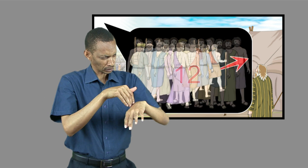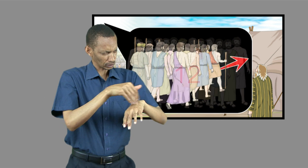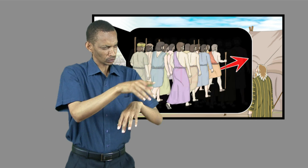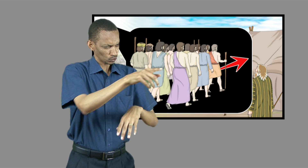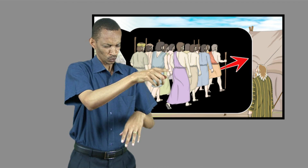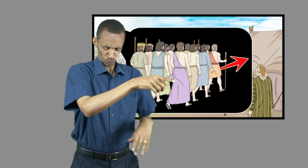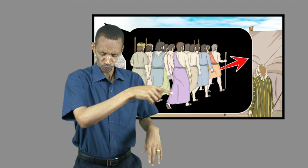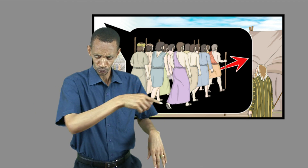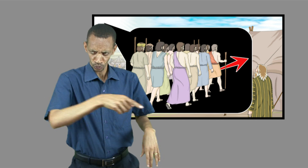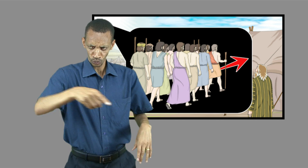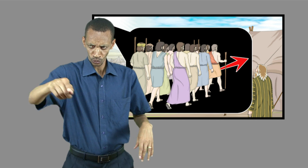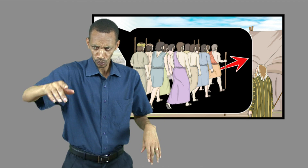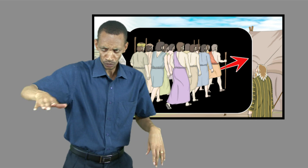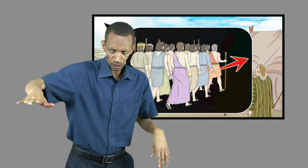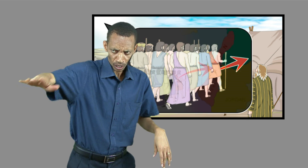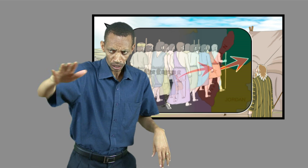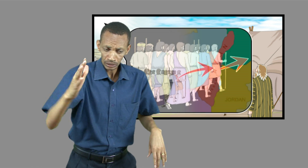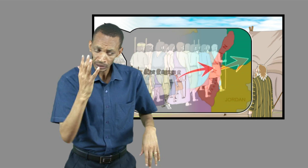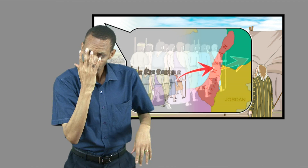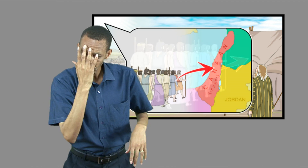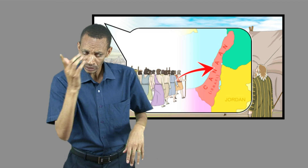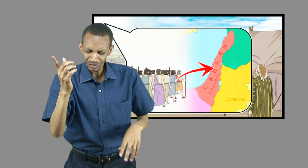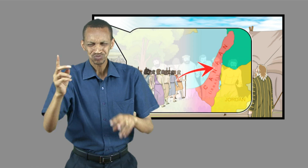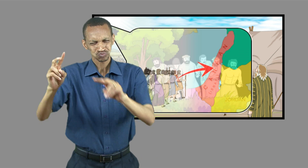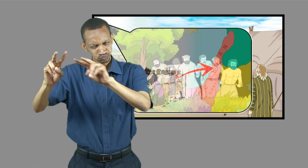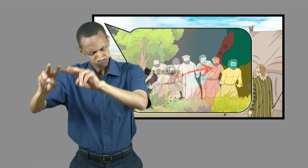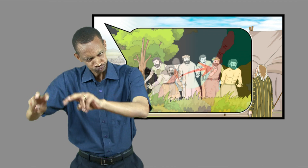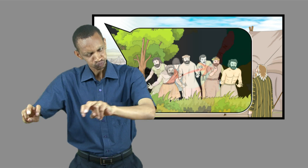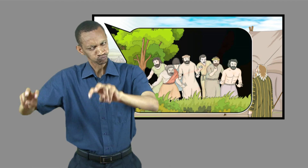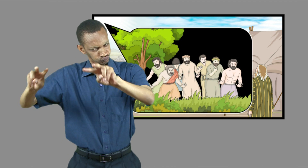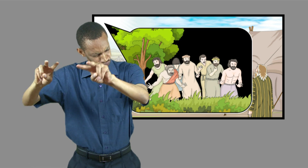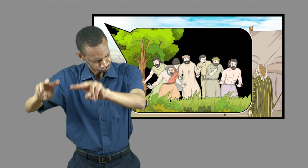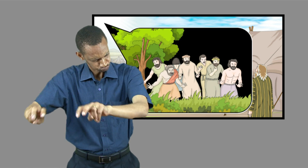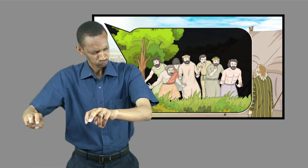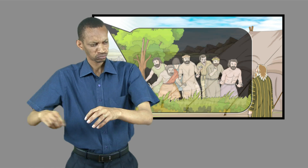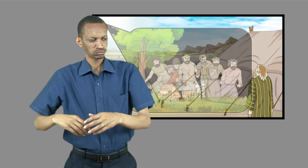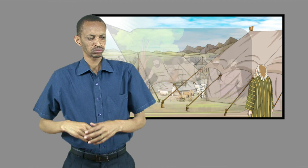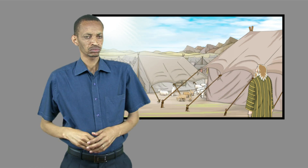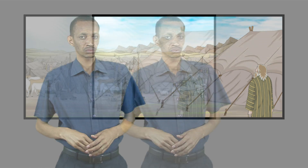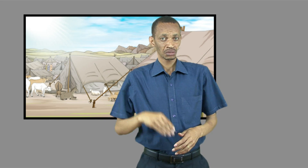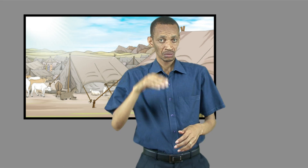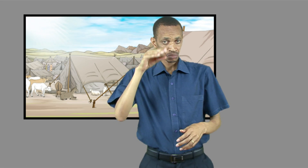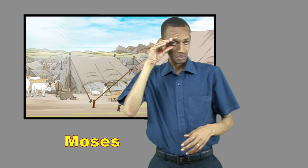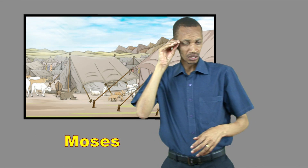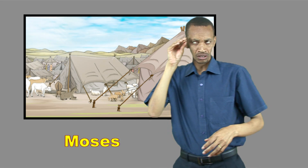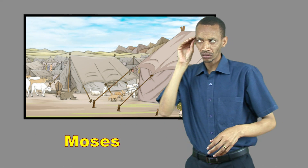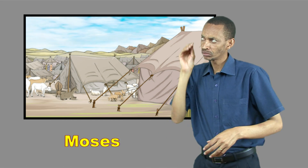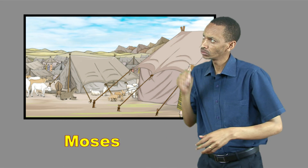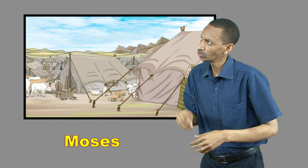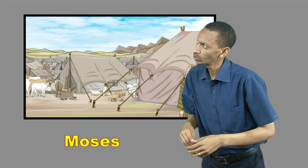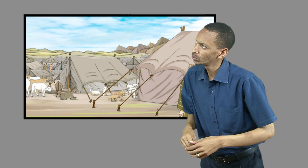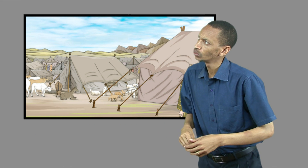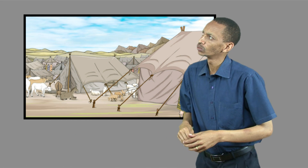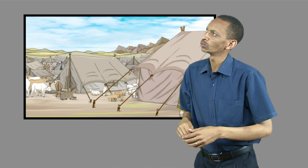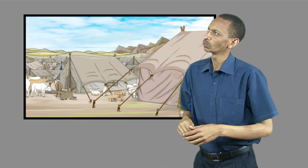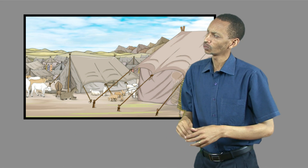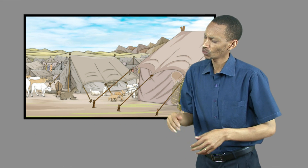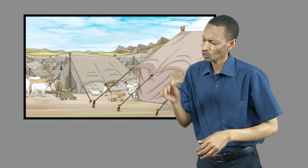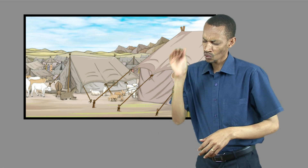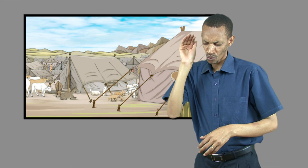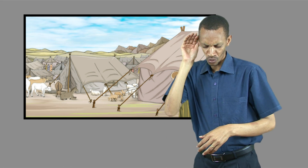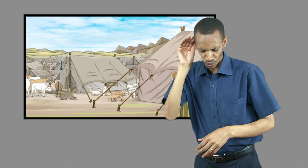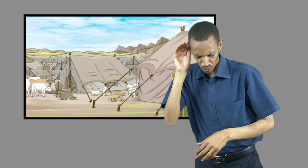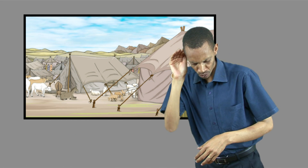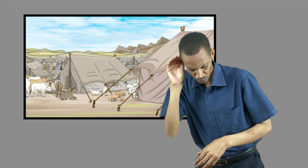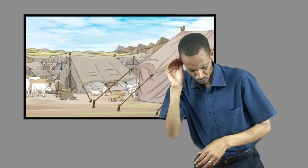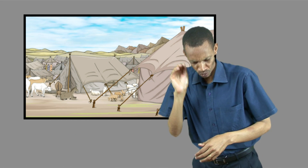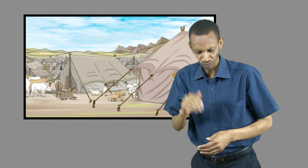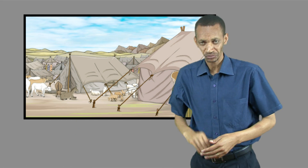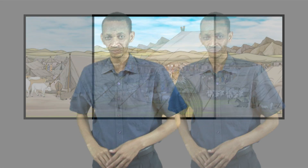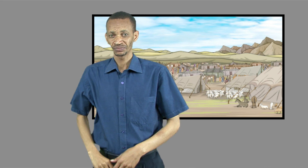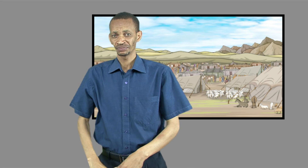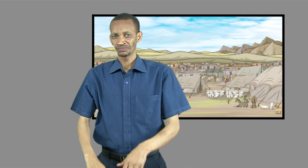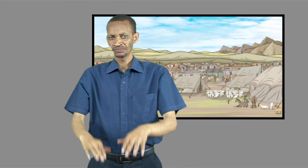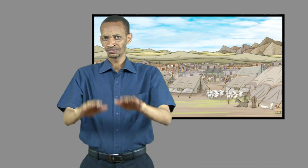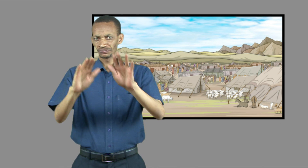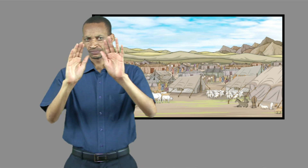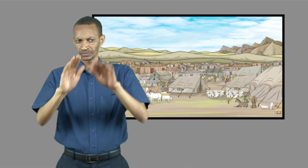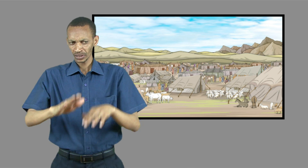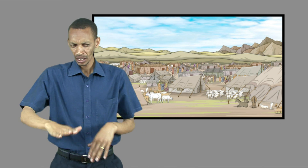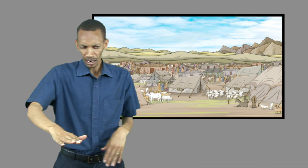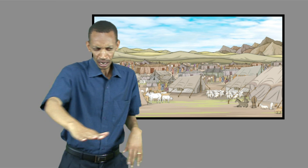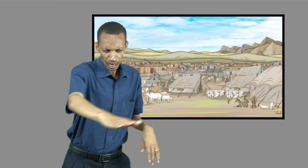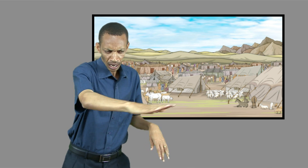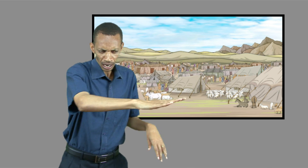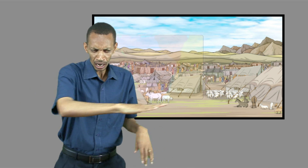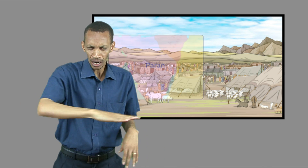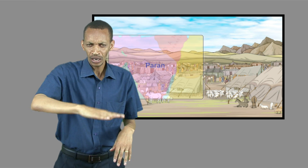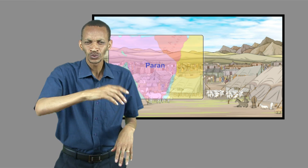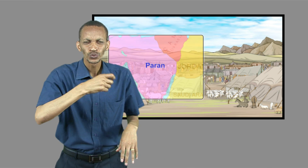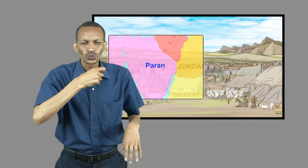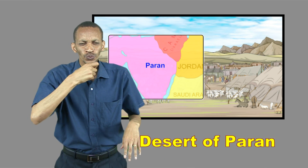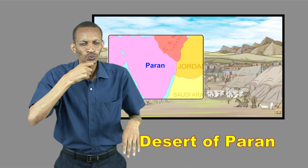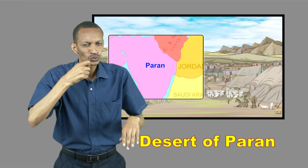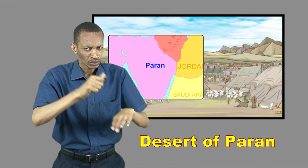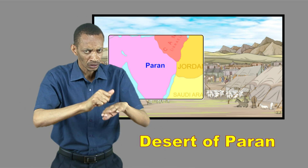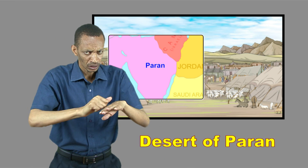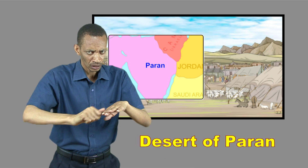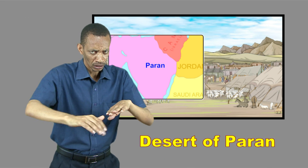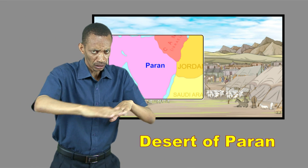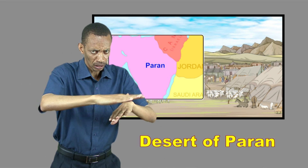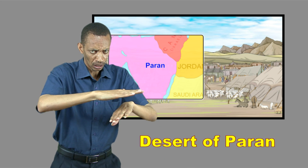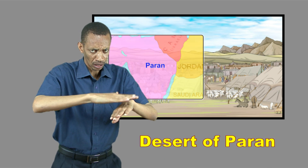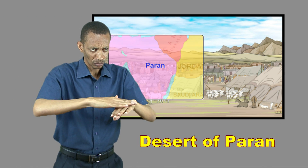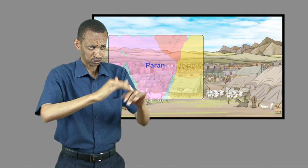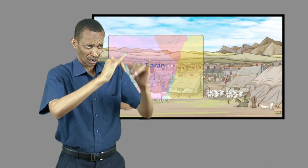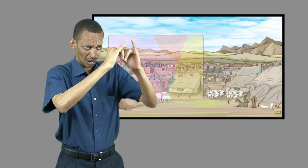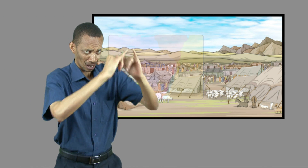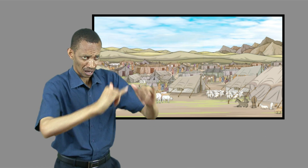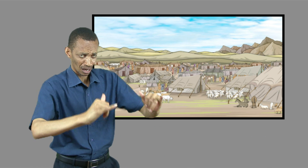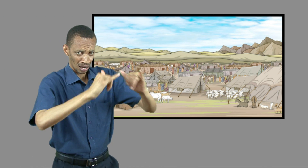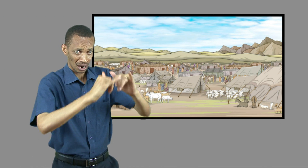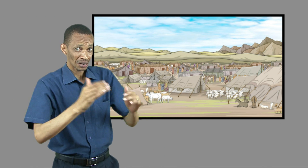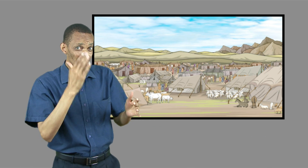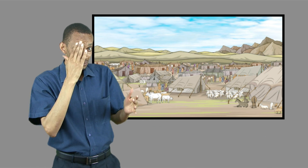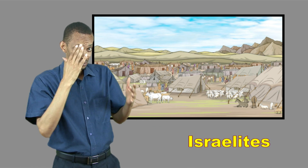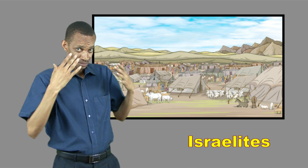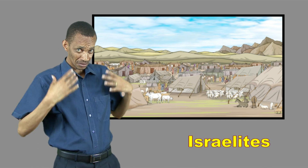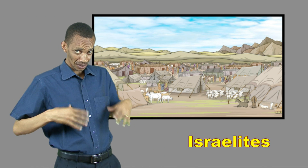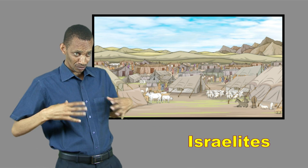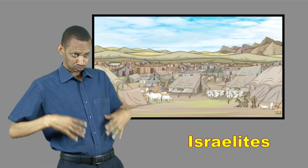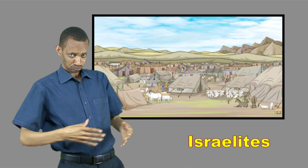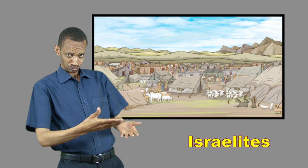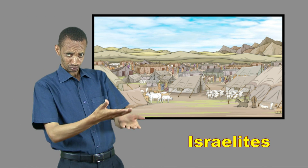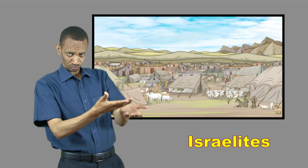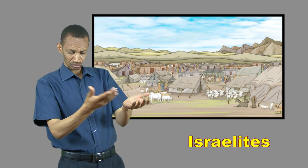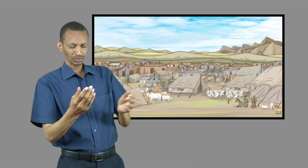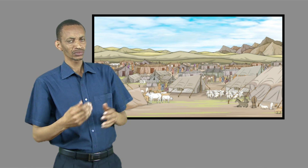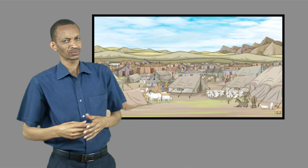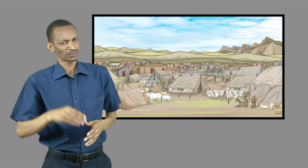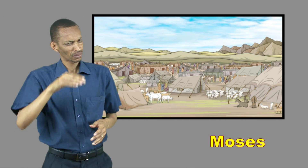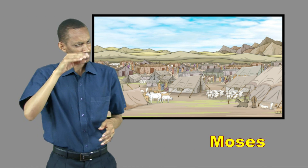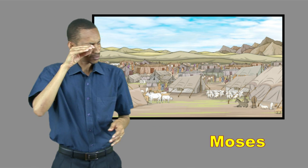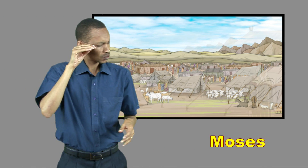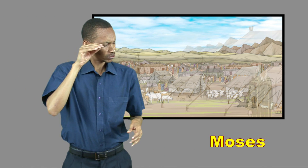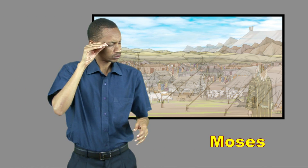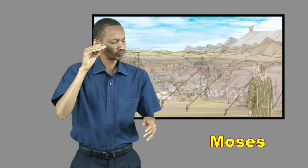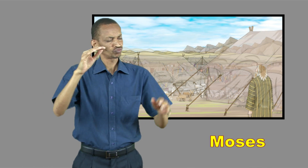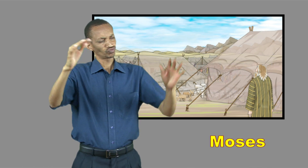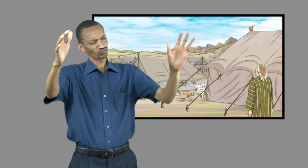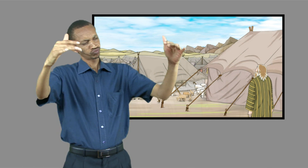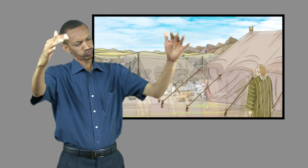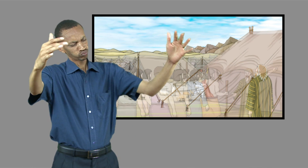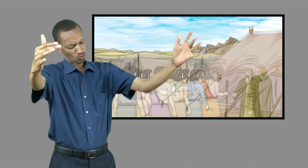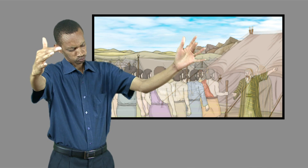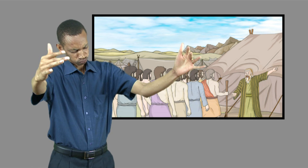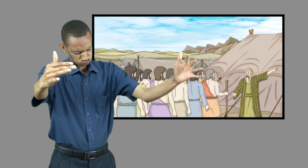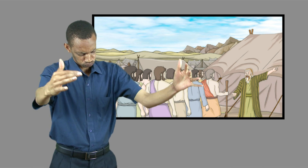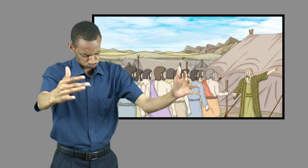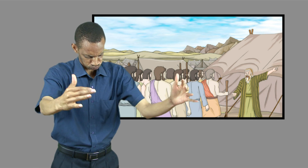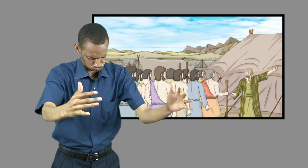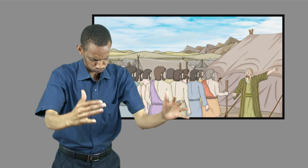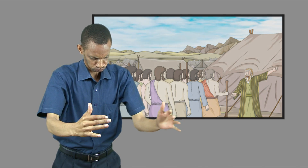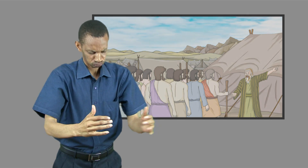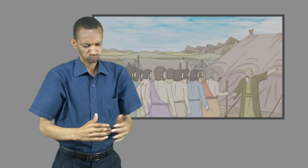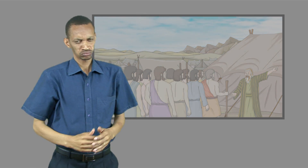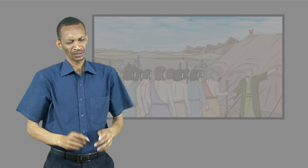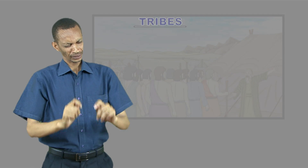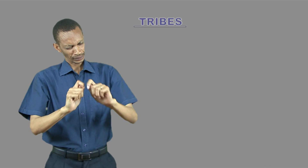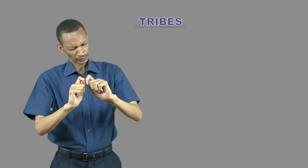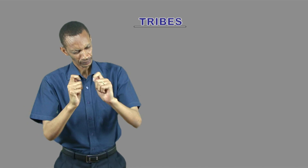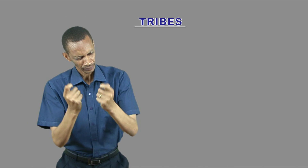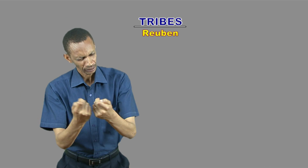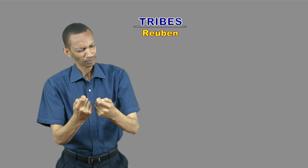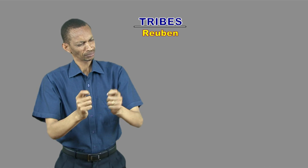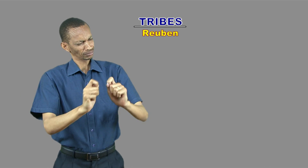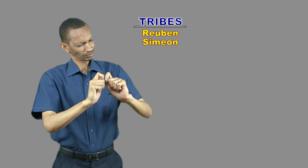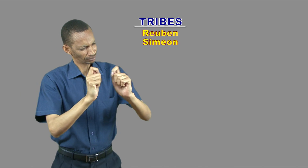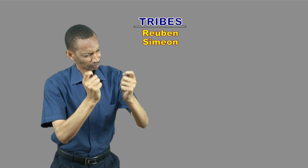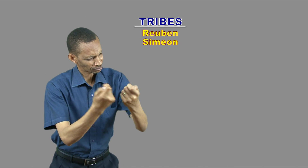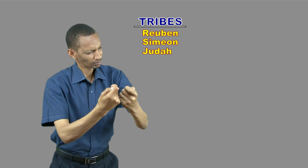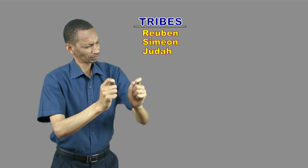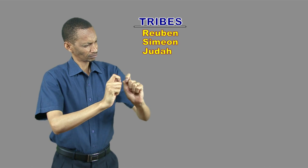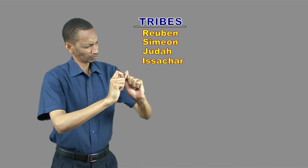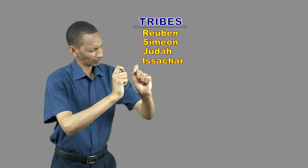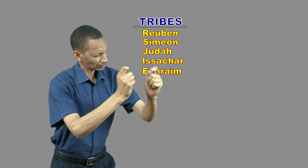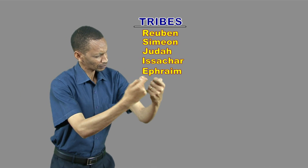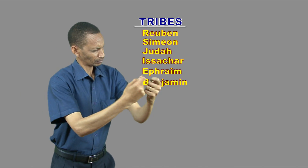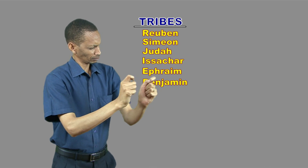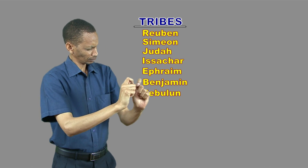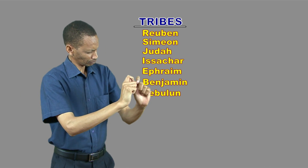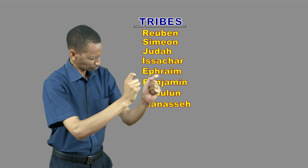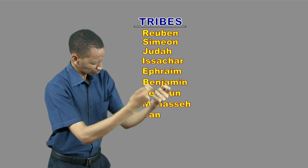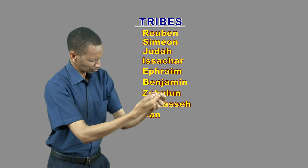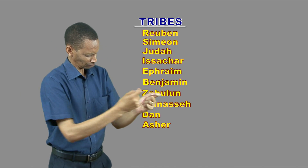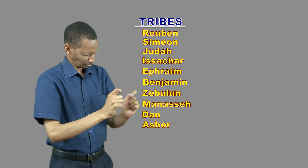from the tribe of Judah, Caleb son of Jephunneh; from the tribe of Issachar, Igal son of Joseph; from the tribe of Ephraim, Hoshea son of Nun; from the tribe of Benjamin, Palti son of Raphu; from the tribe of Zebulun, Gaddiel son of Sodi;